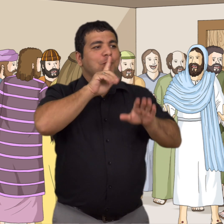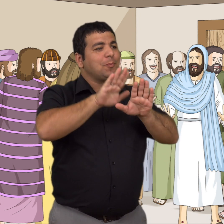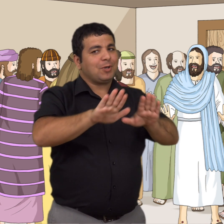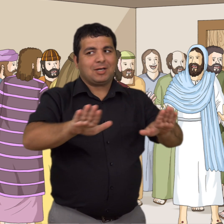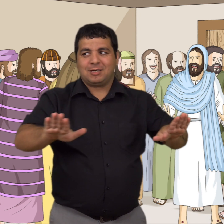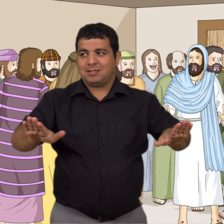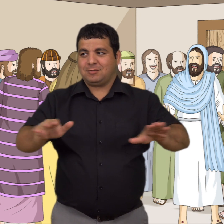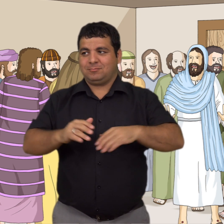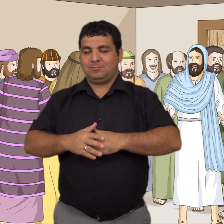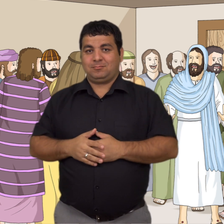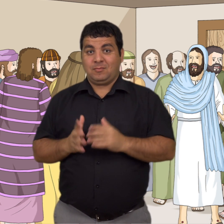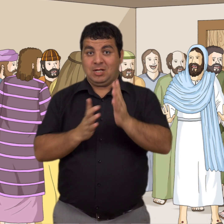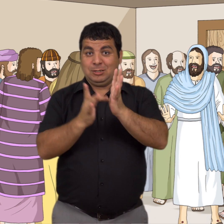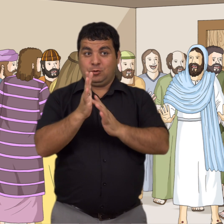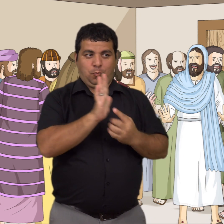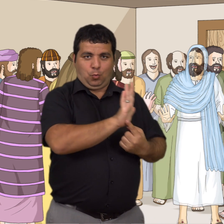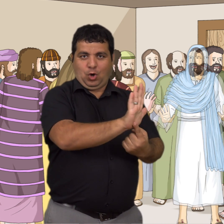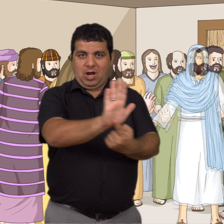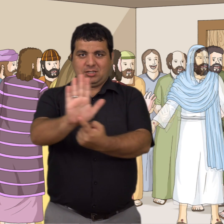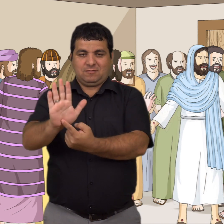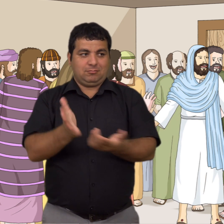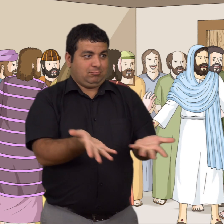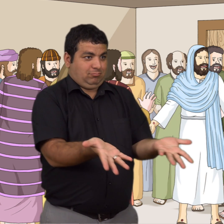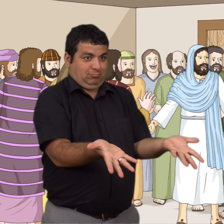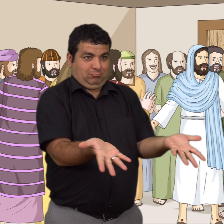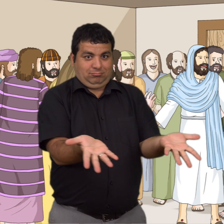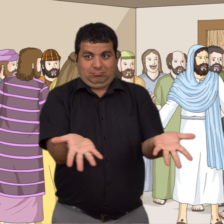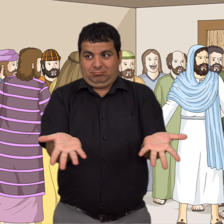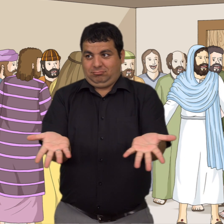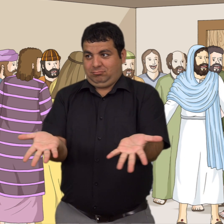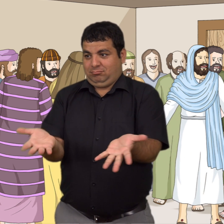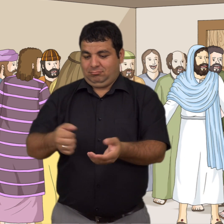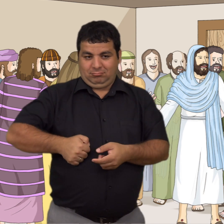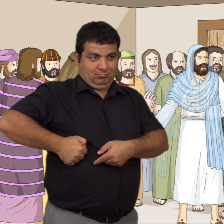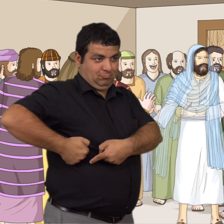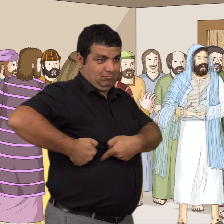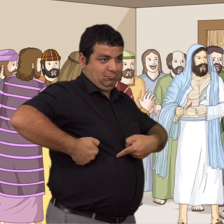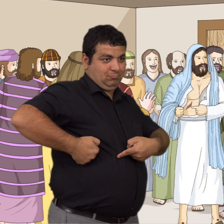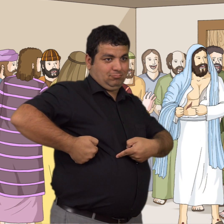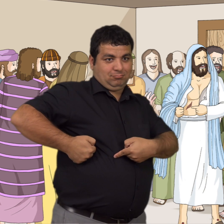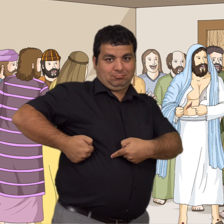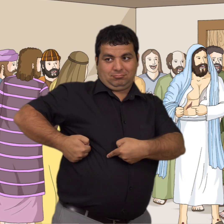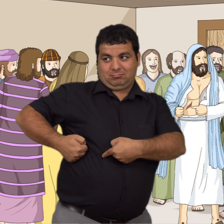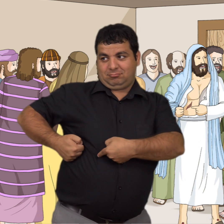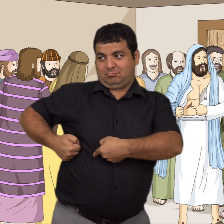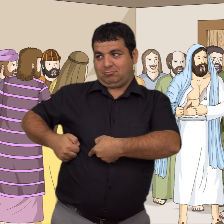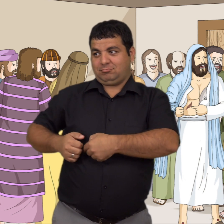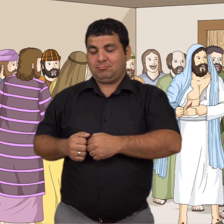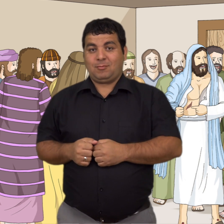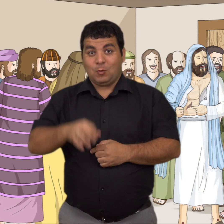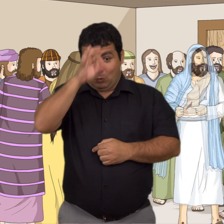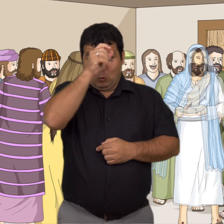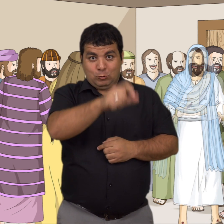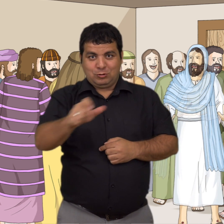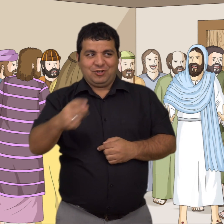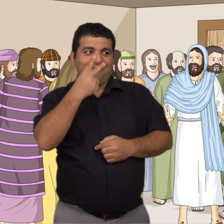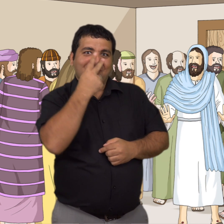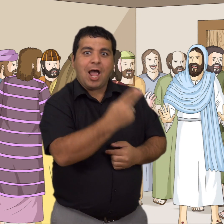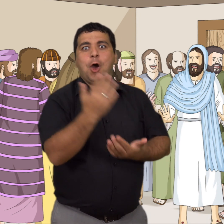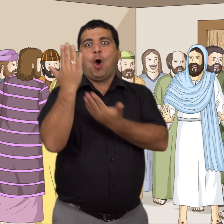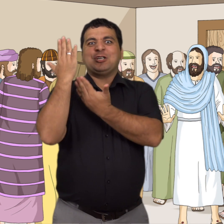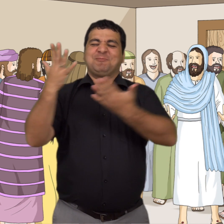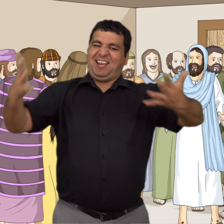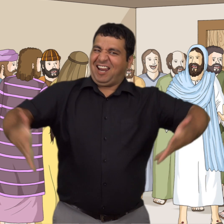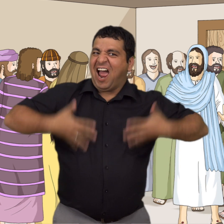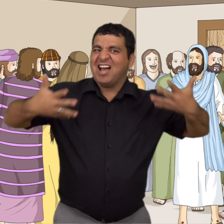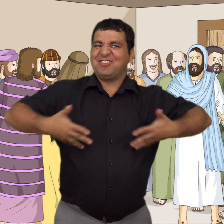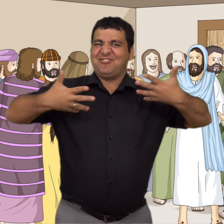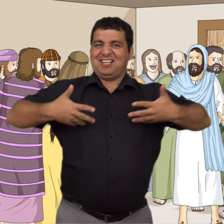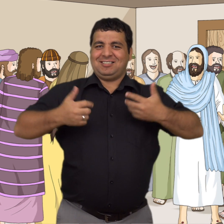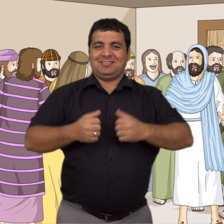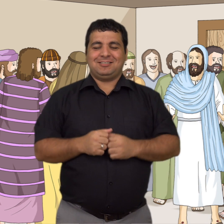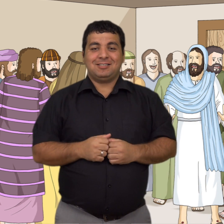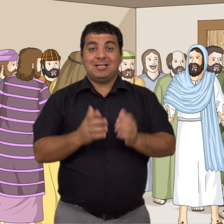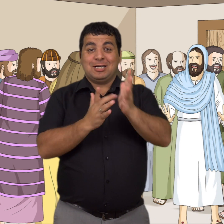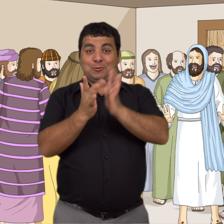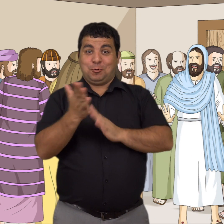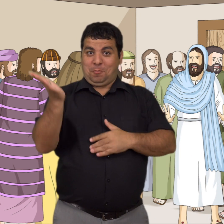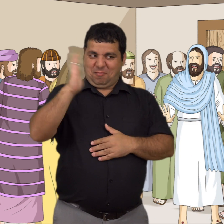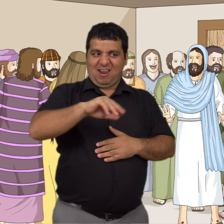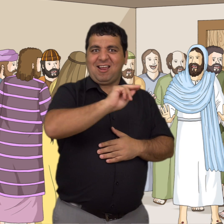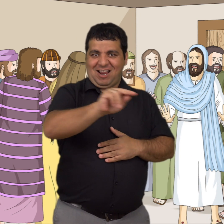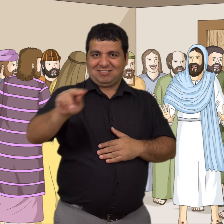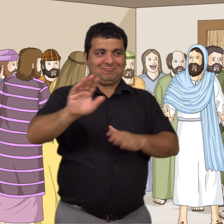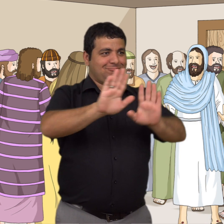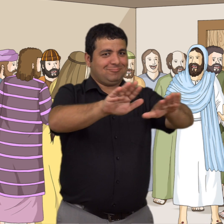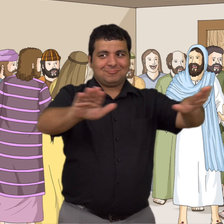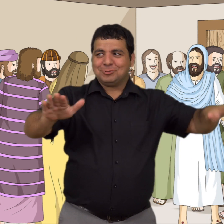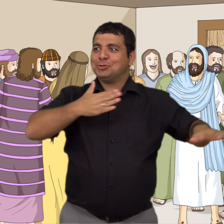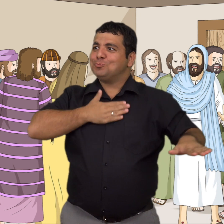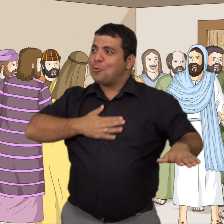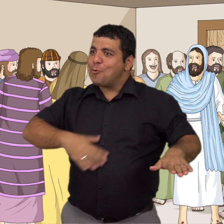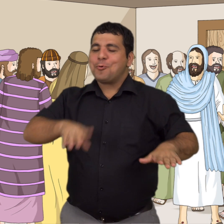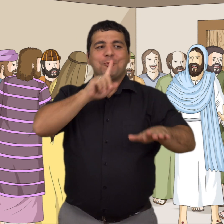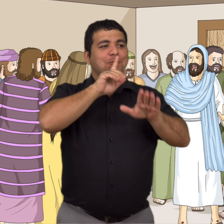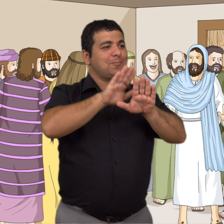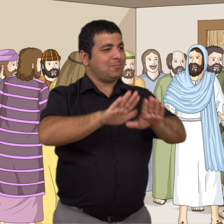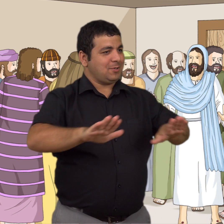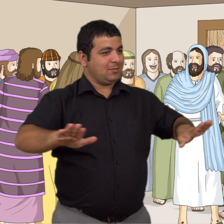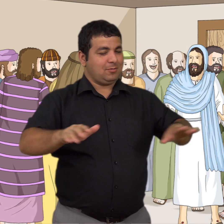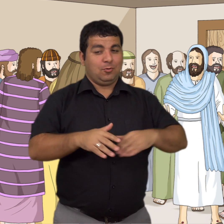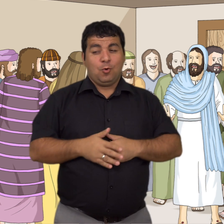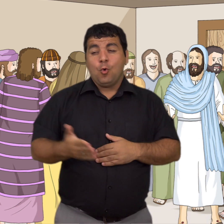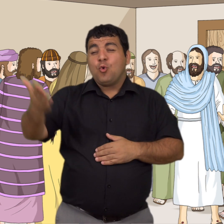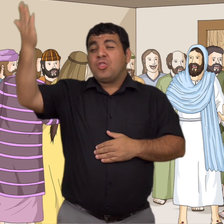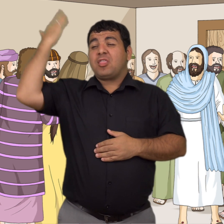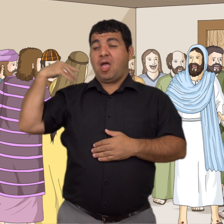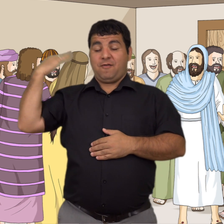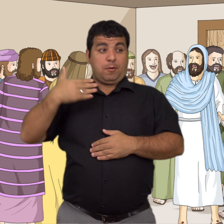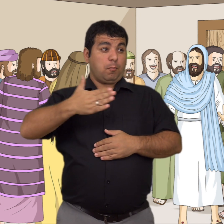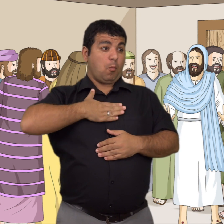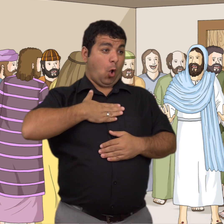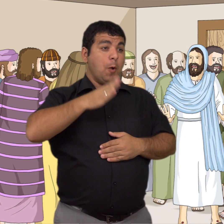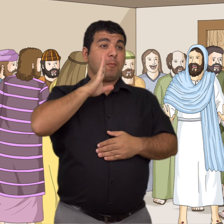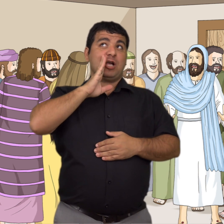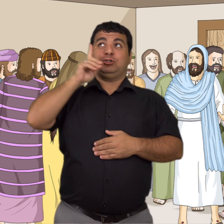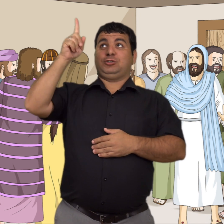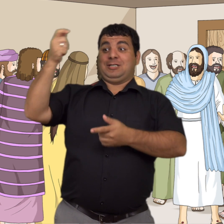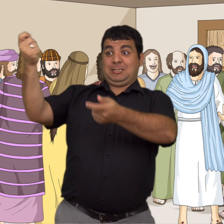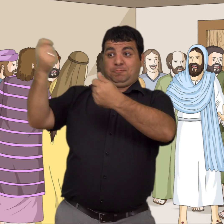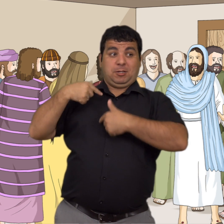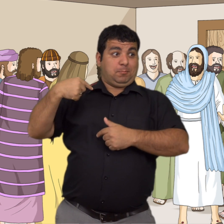After He had said this, He showed them His hands and His side. The disciples rejoiced when they saw the Lord.